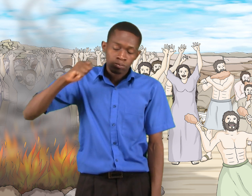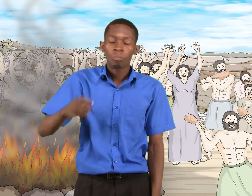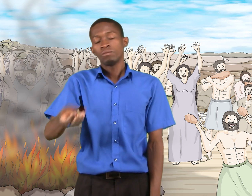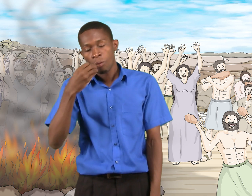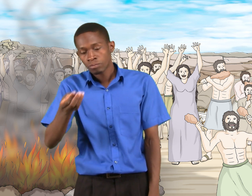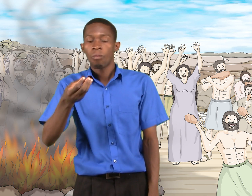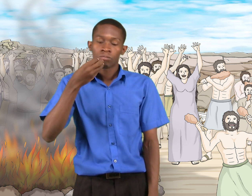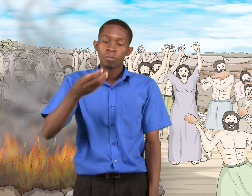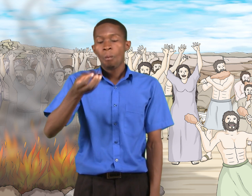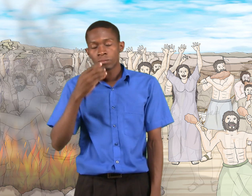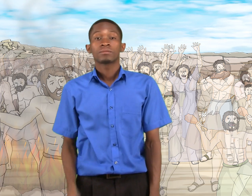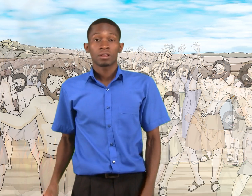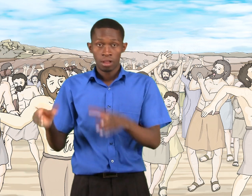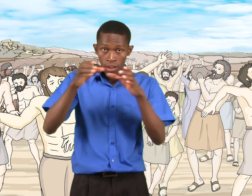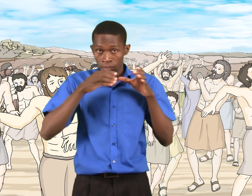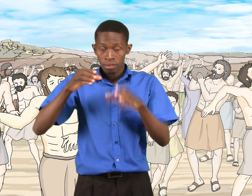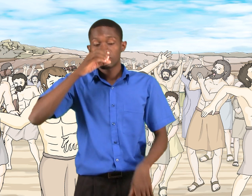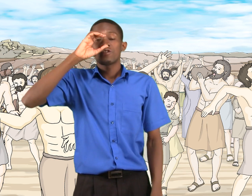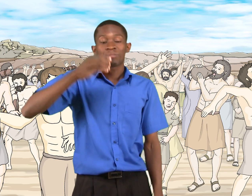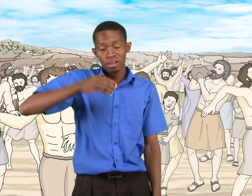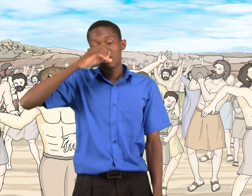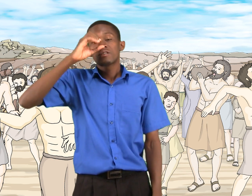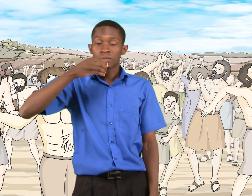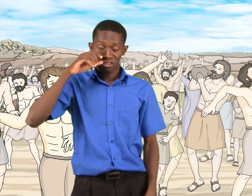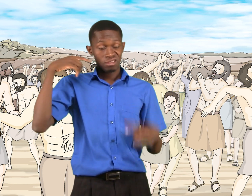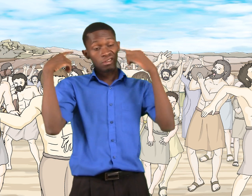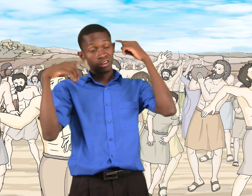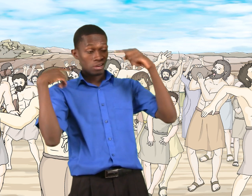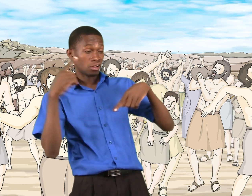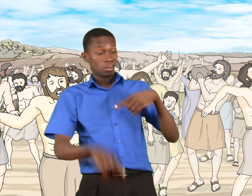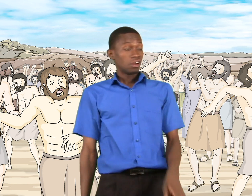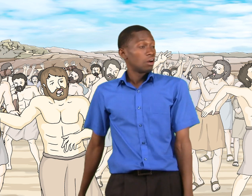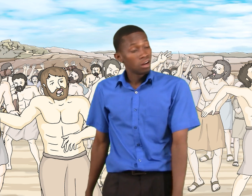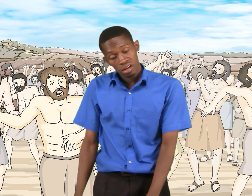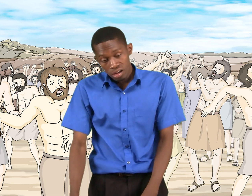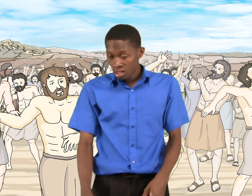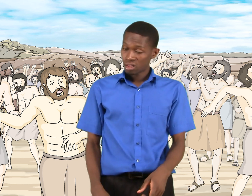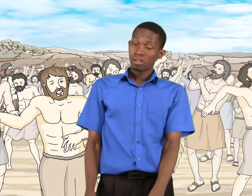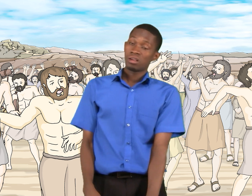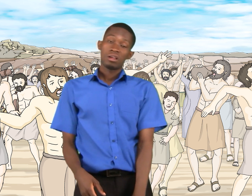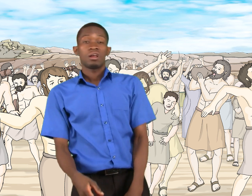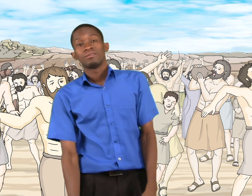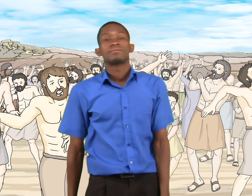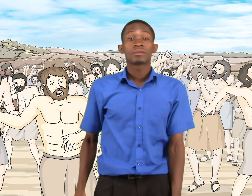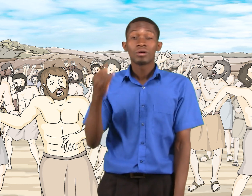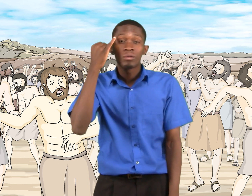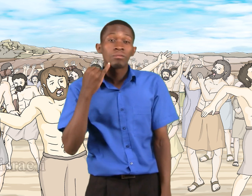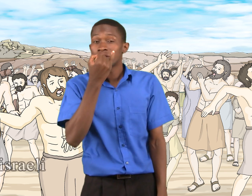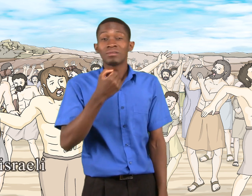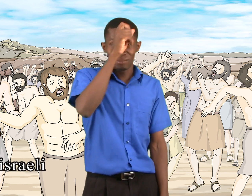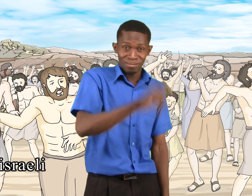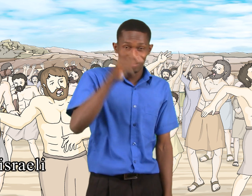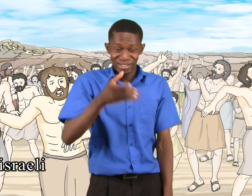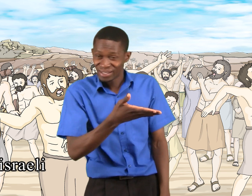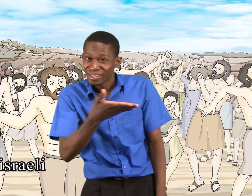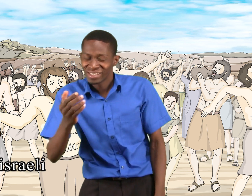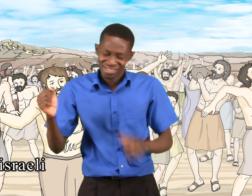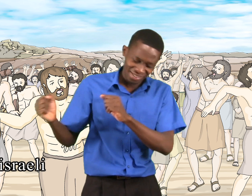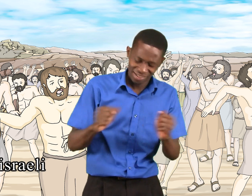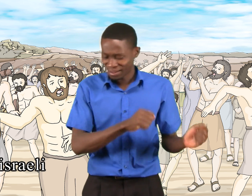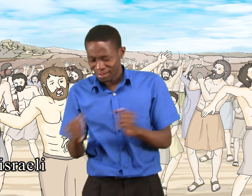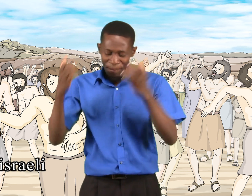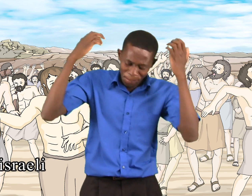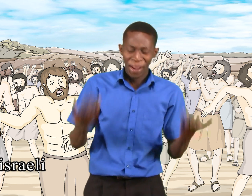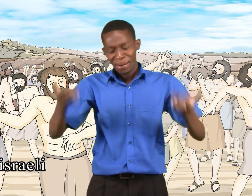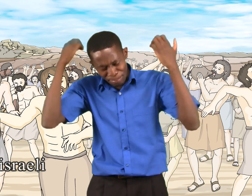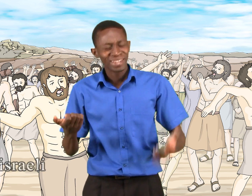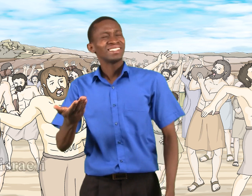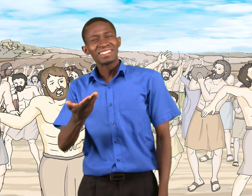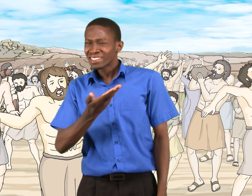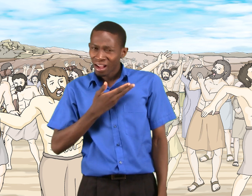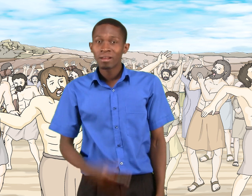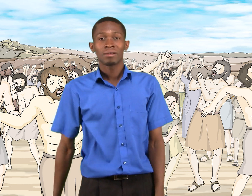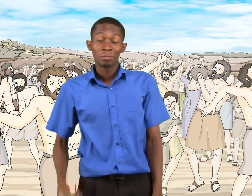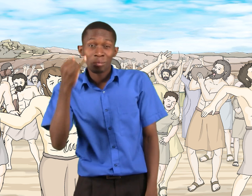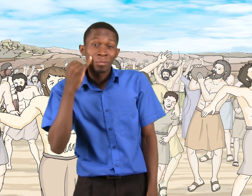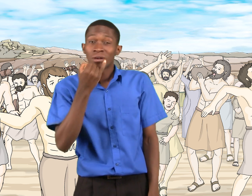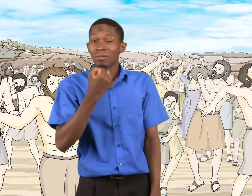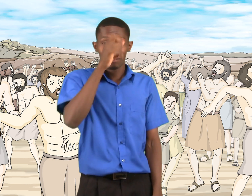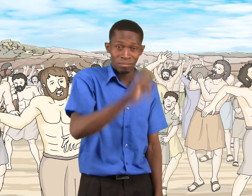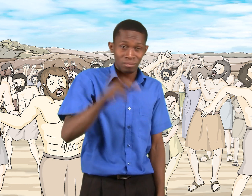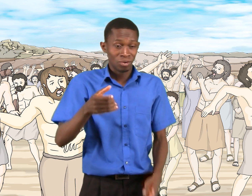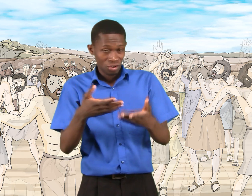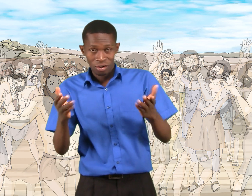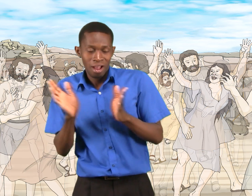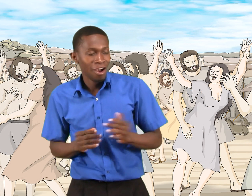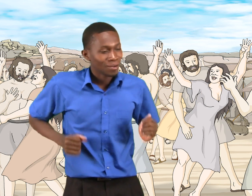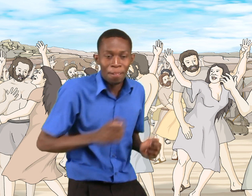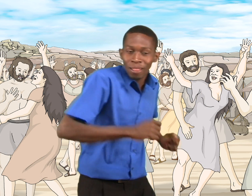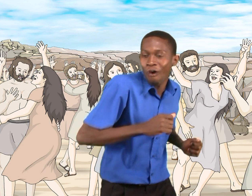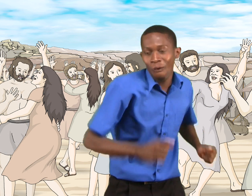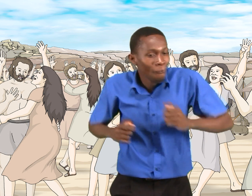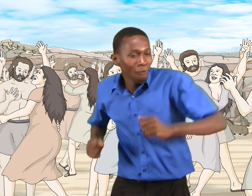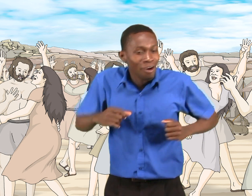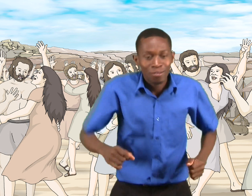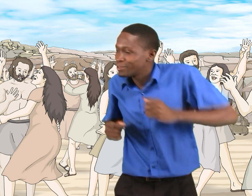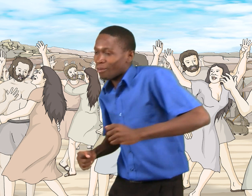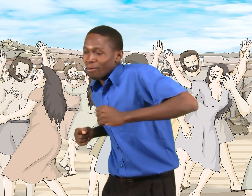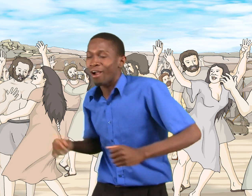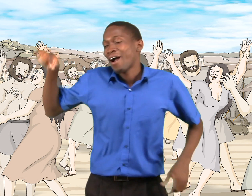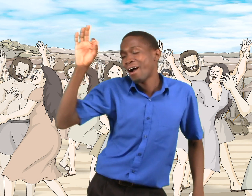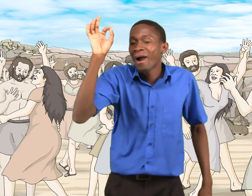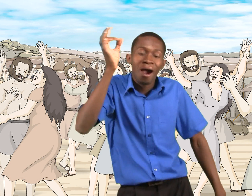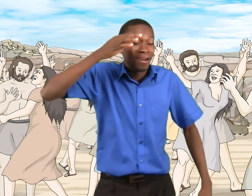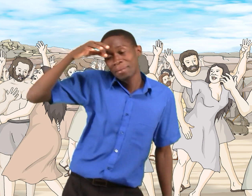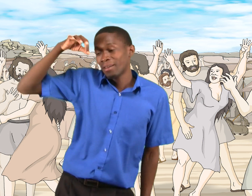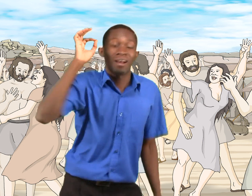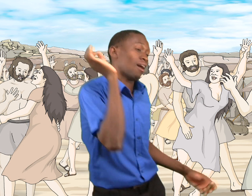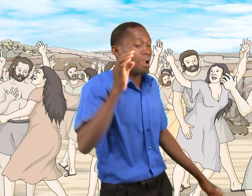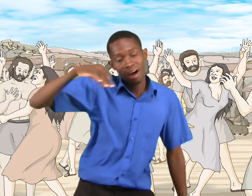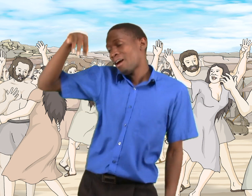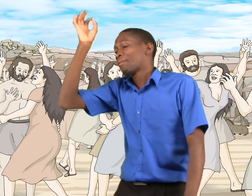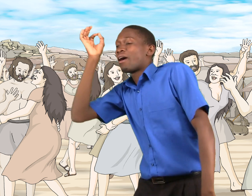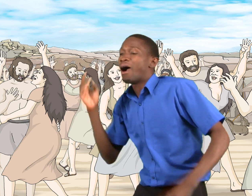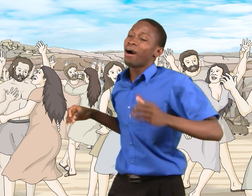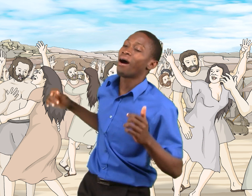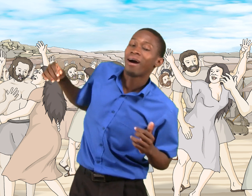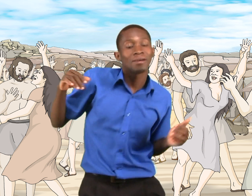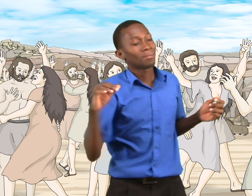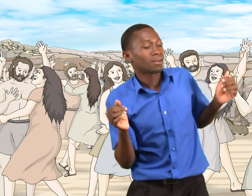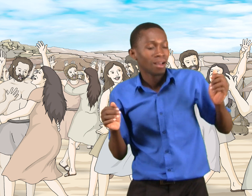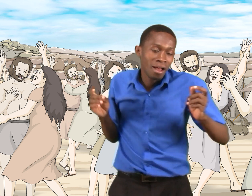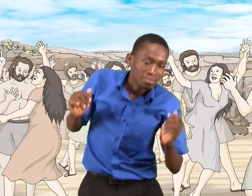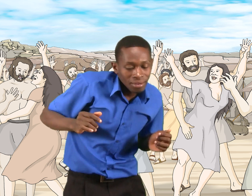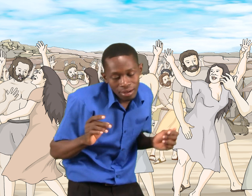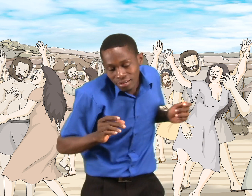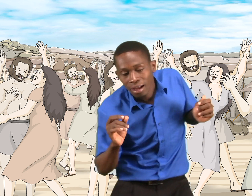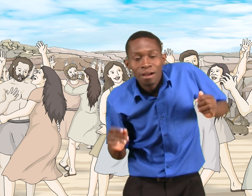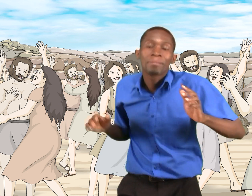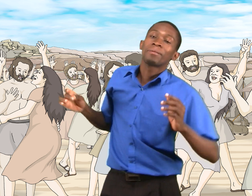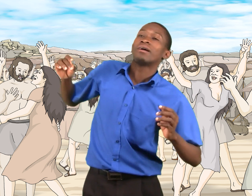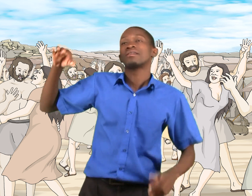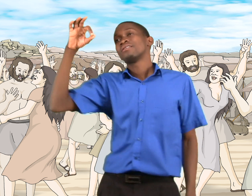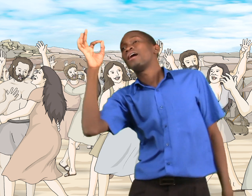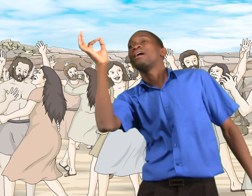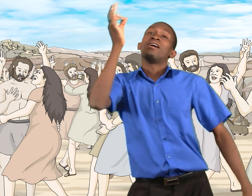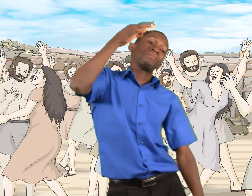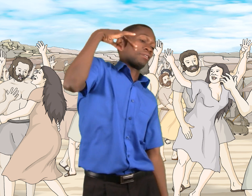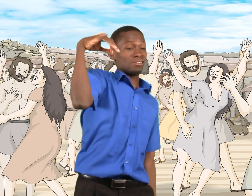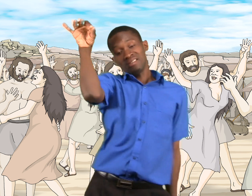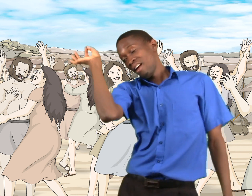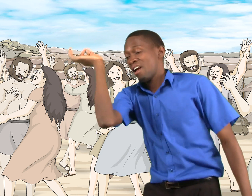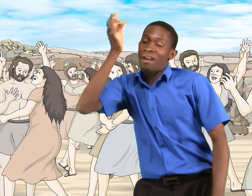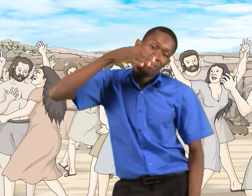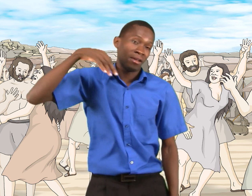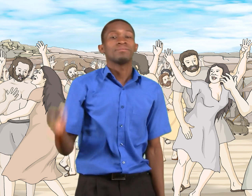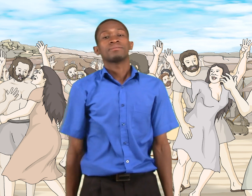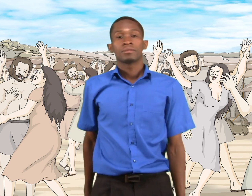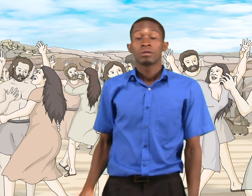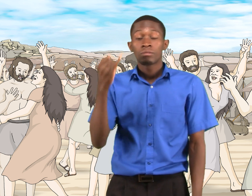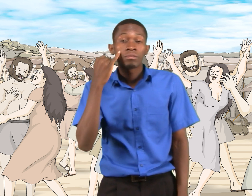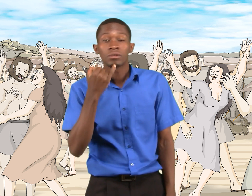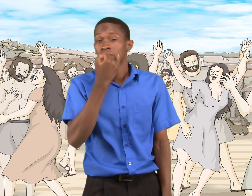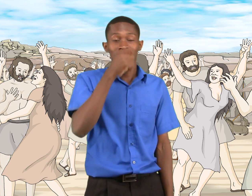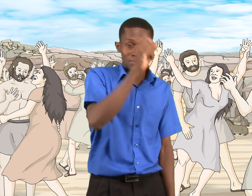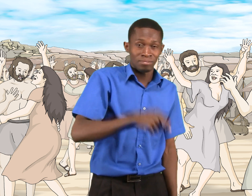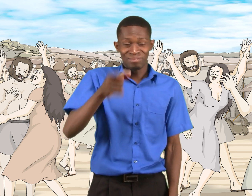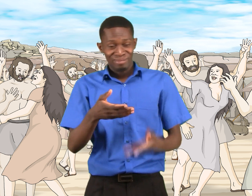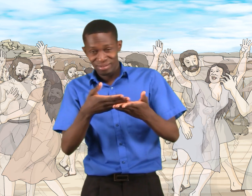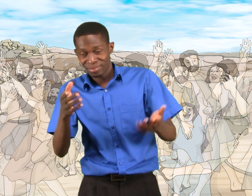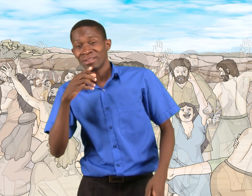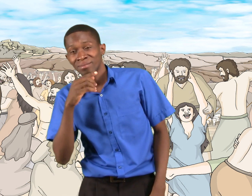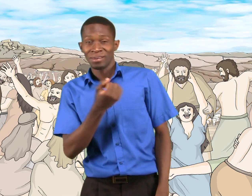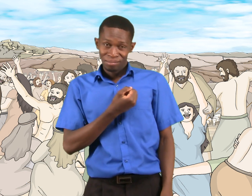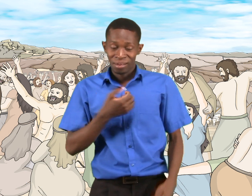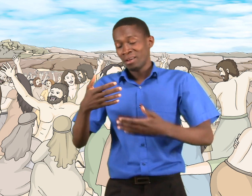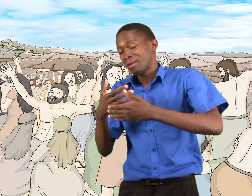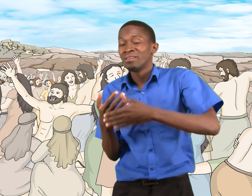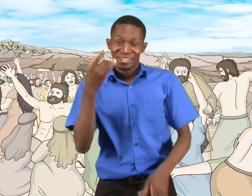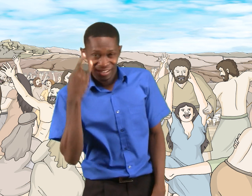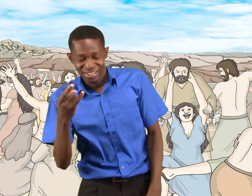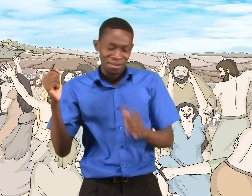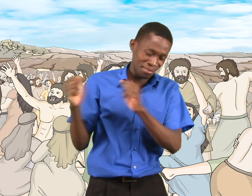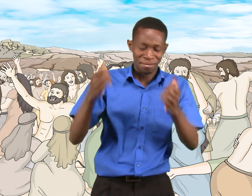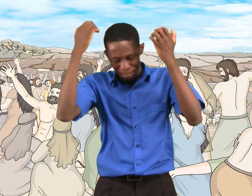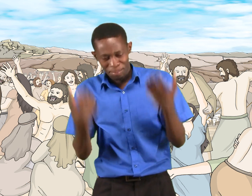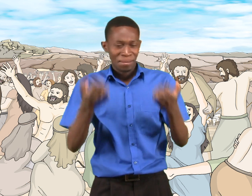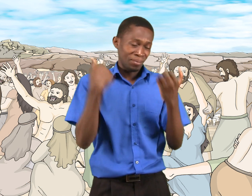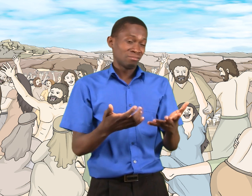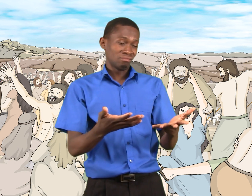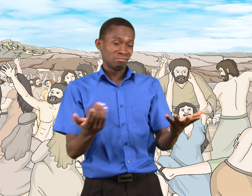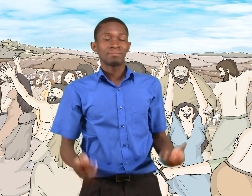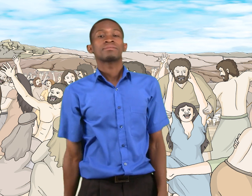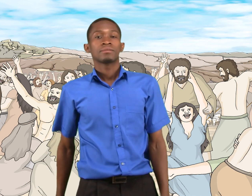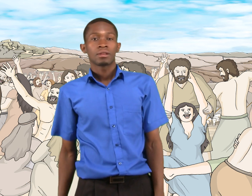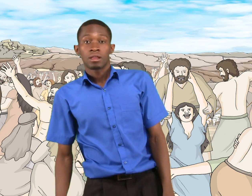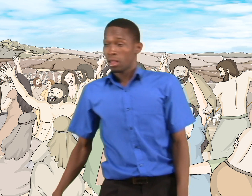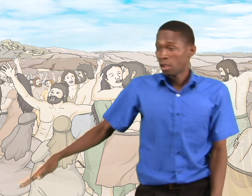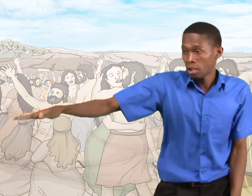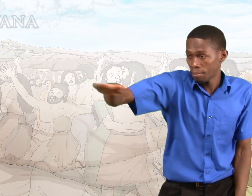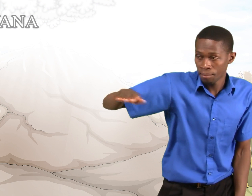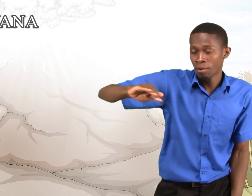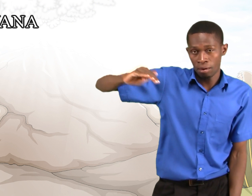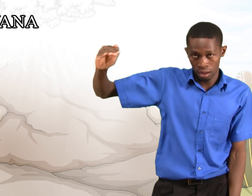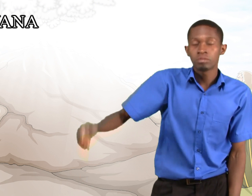And the people sat down to eat and drink, and got up to indulge in revelry.